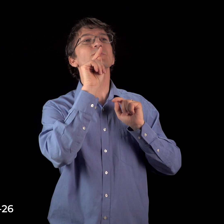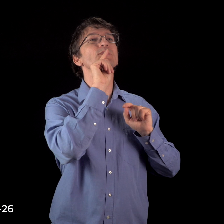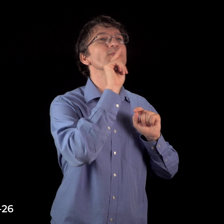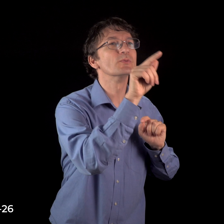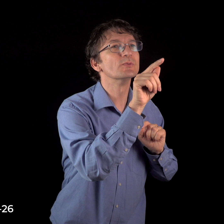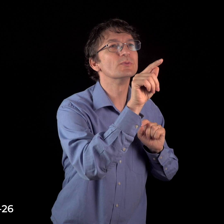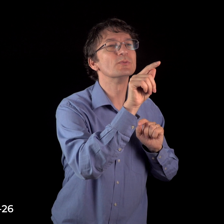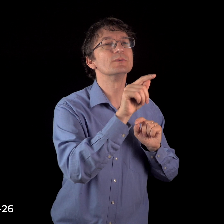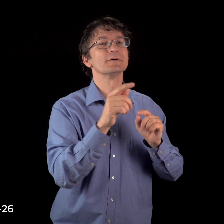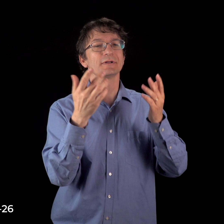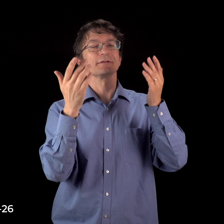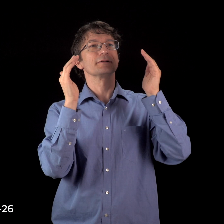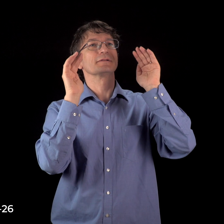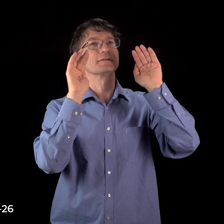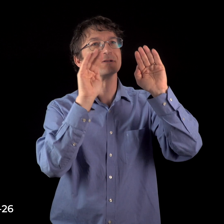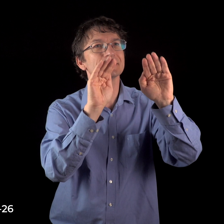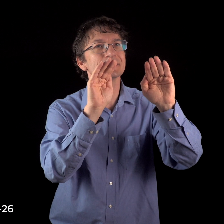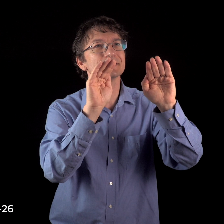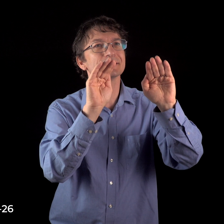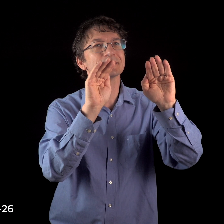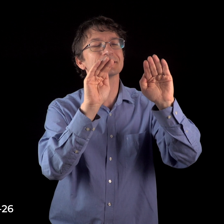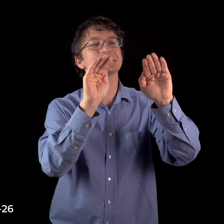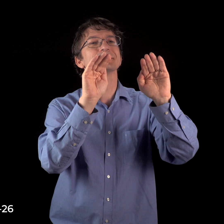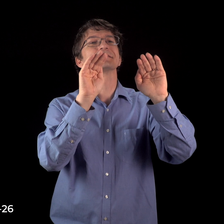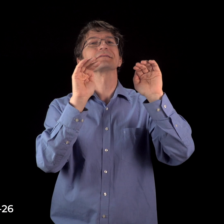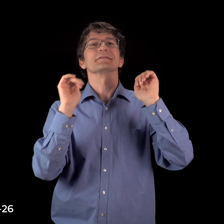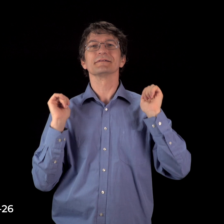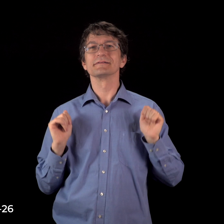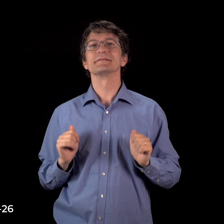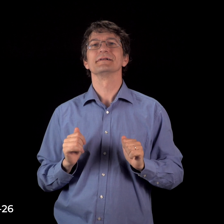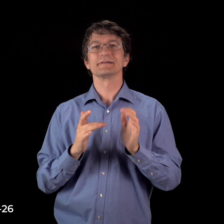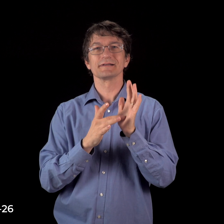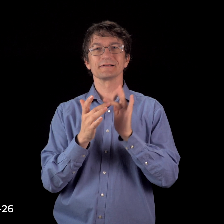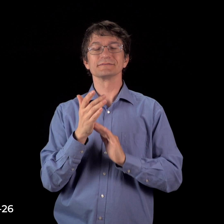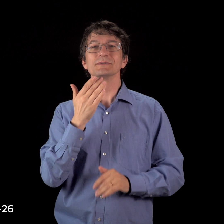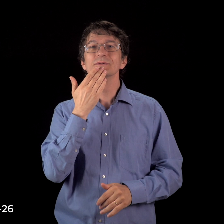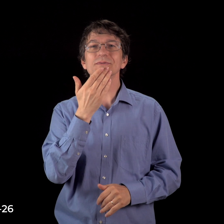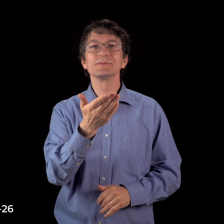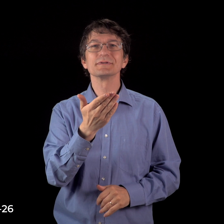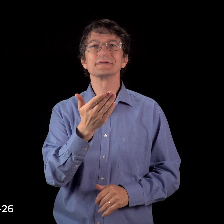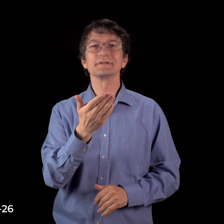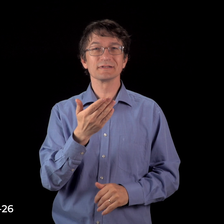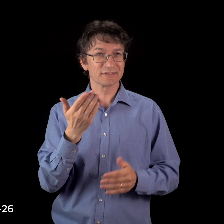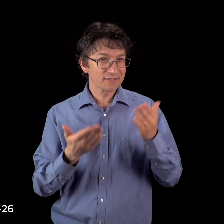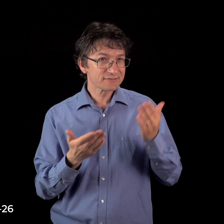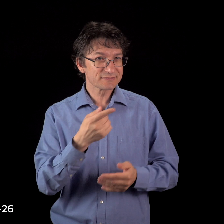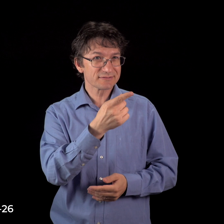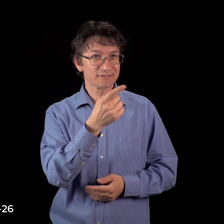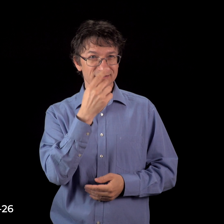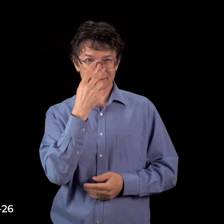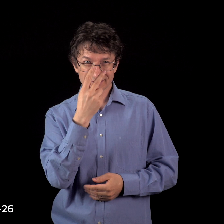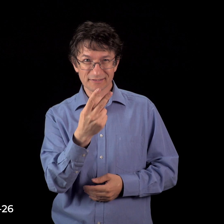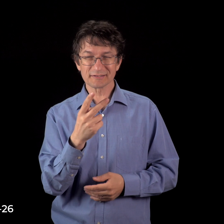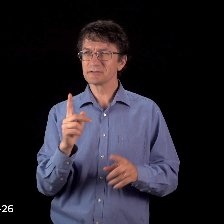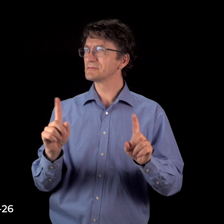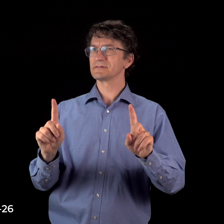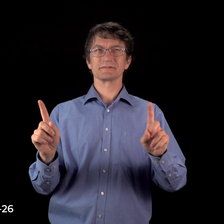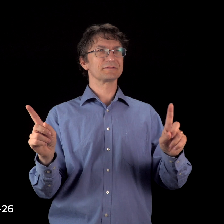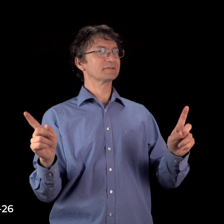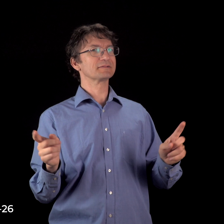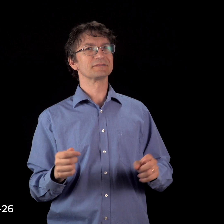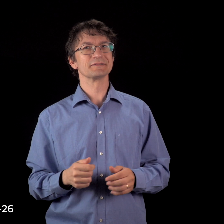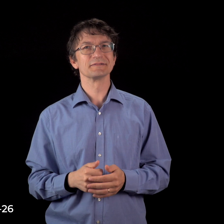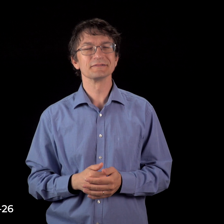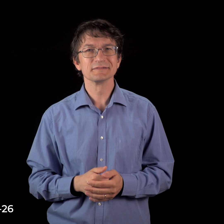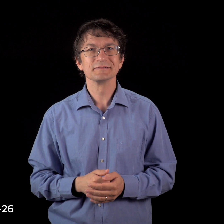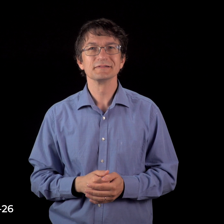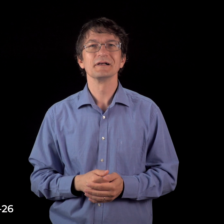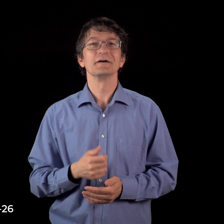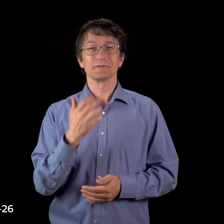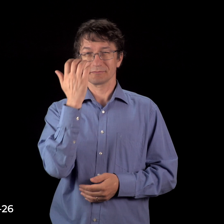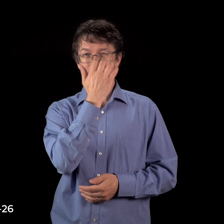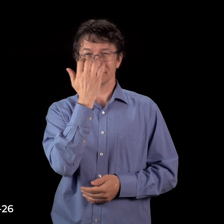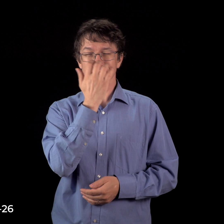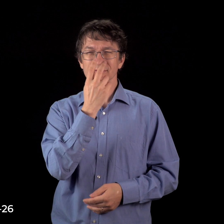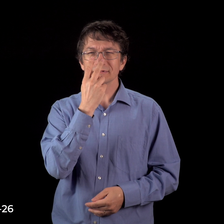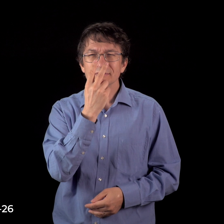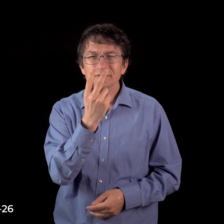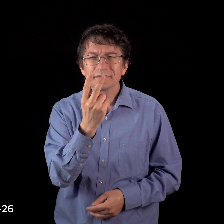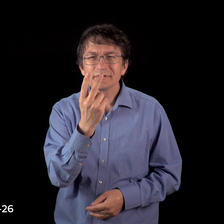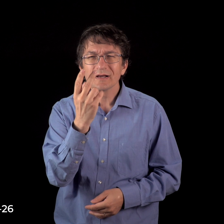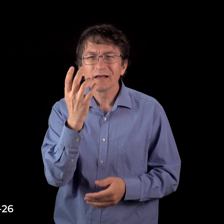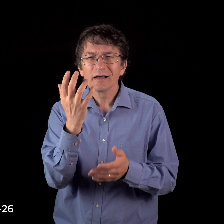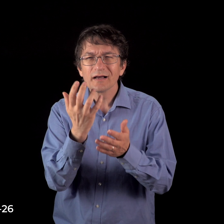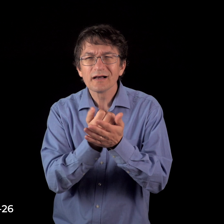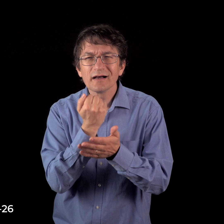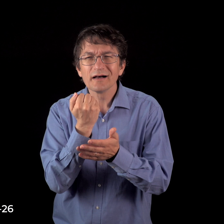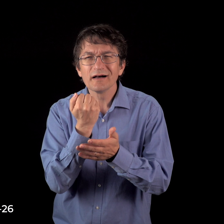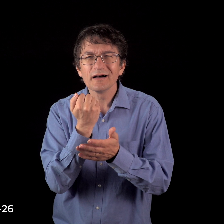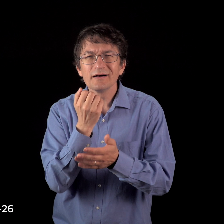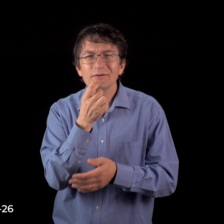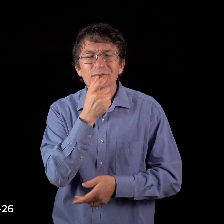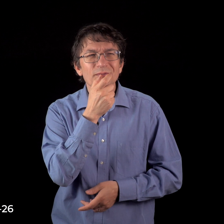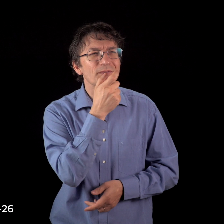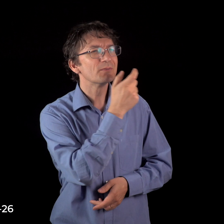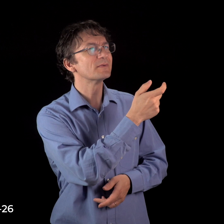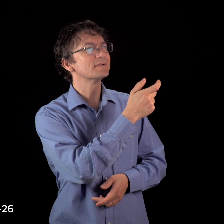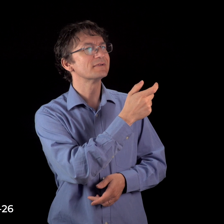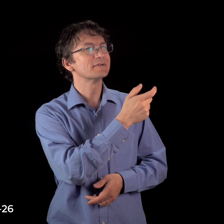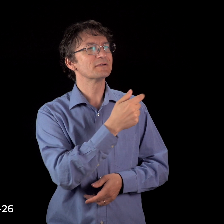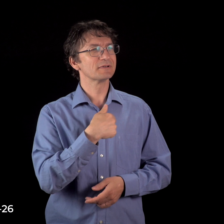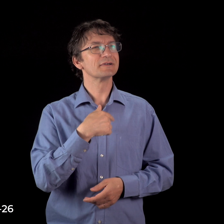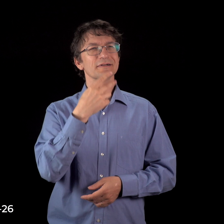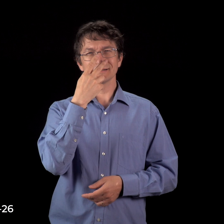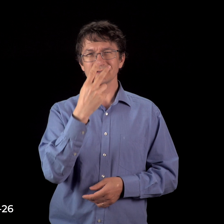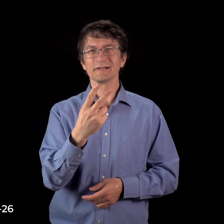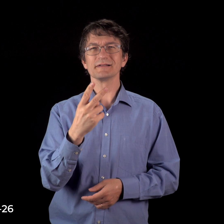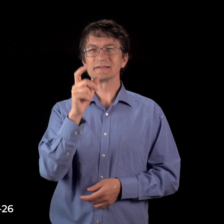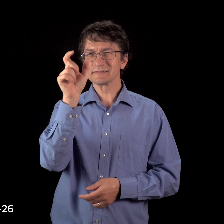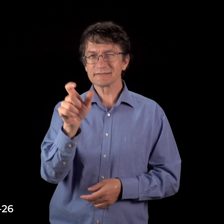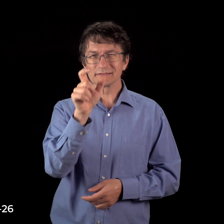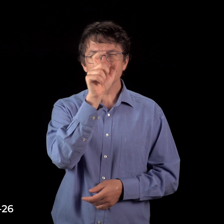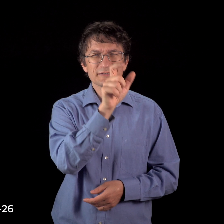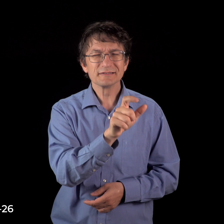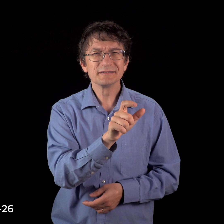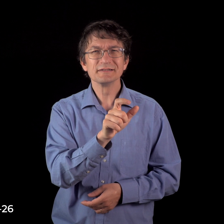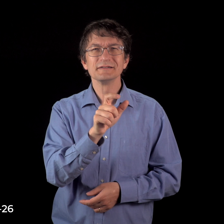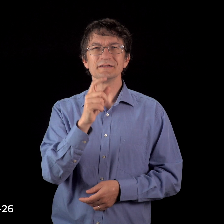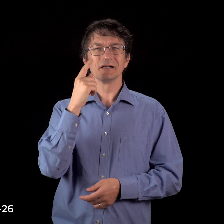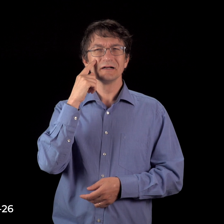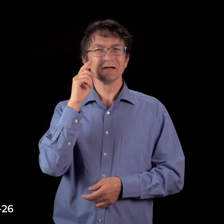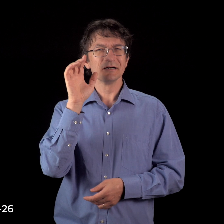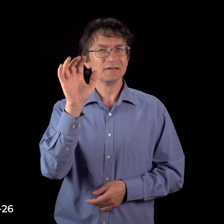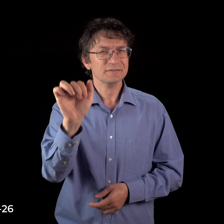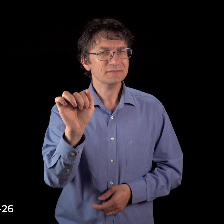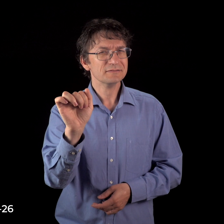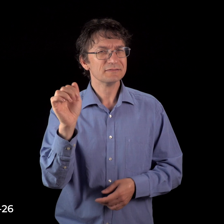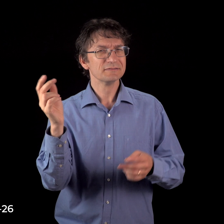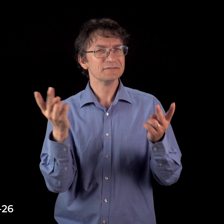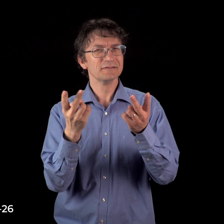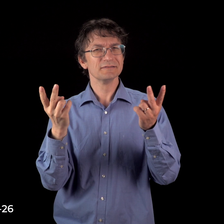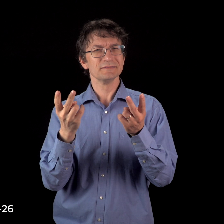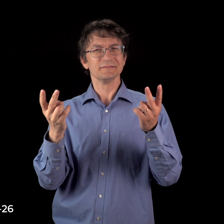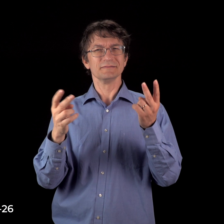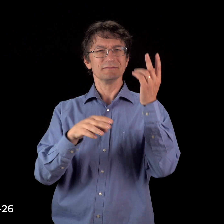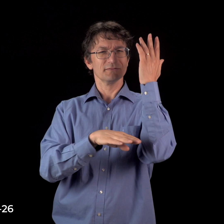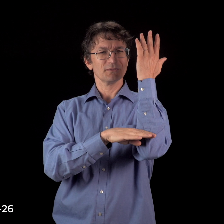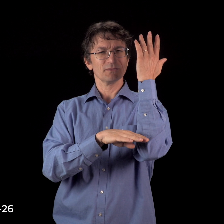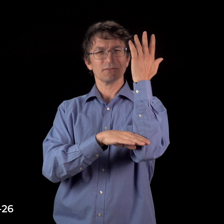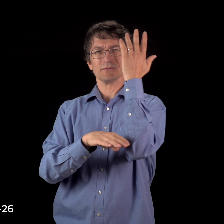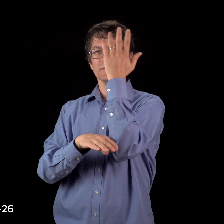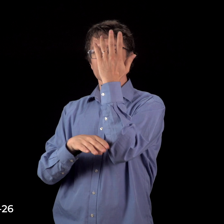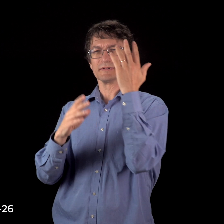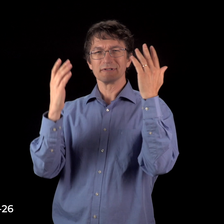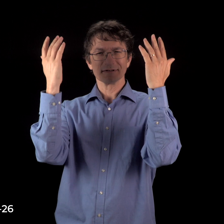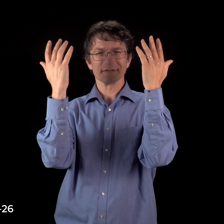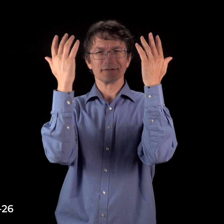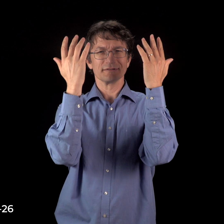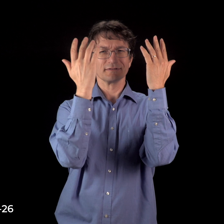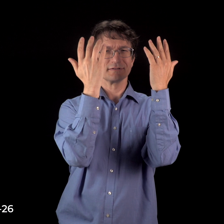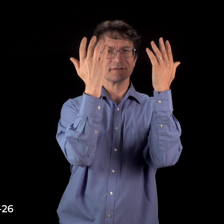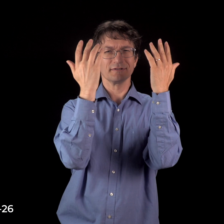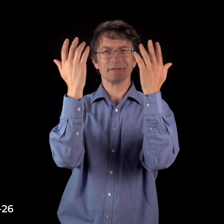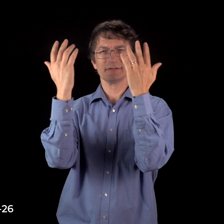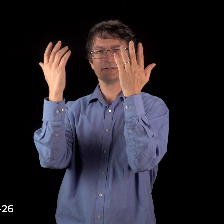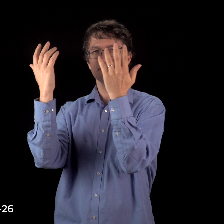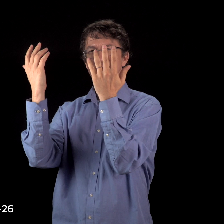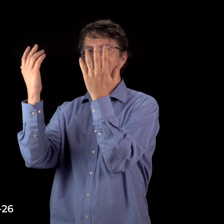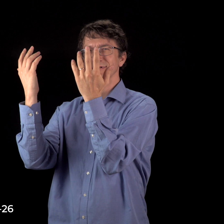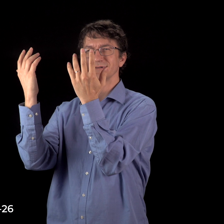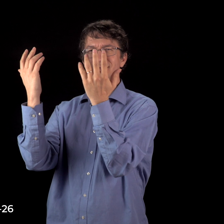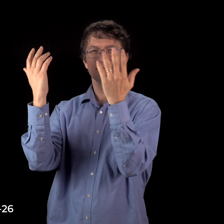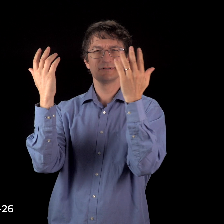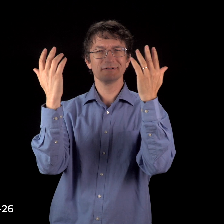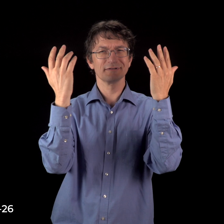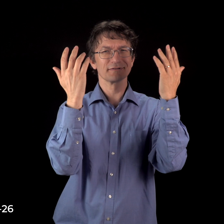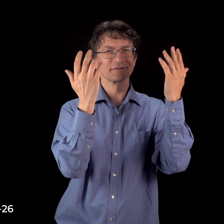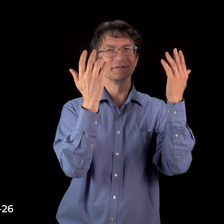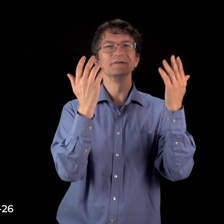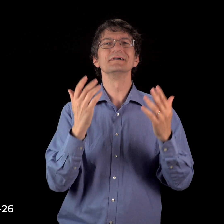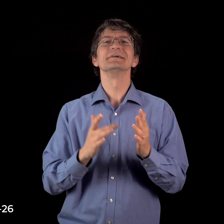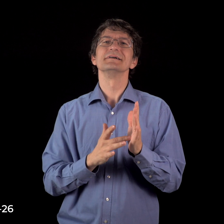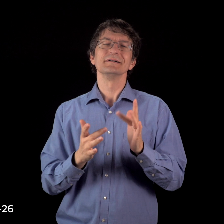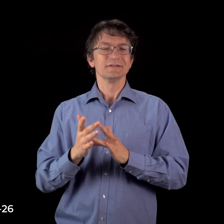“Can you see anything?” He asked. The man looked up and said, “I can see the people, but they look like trees walking around.”